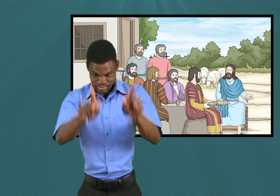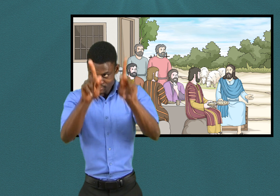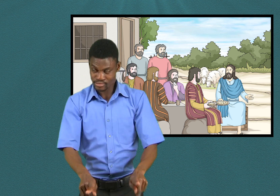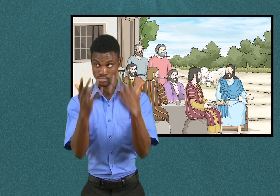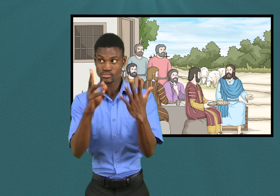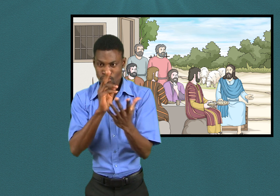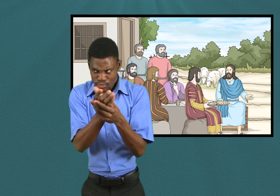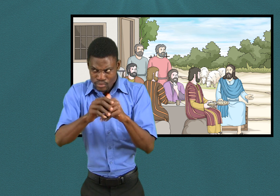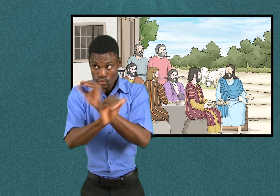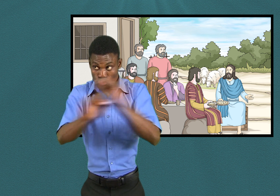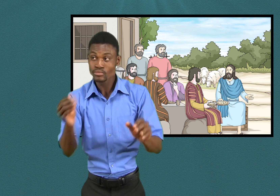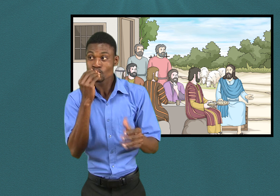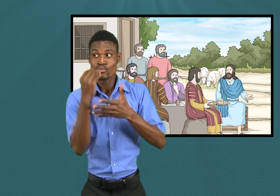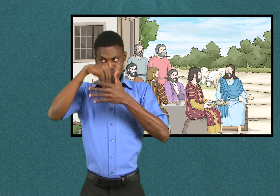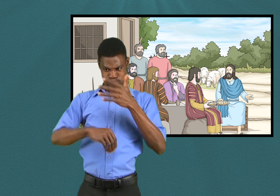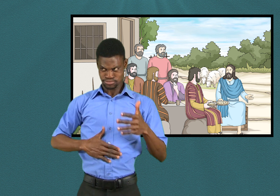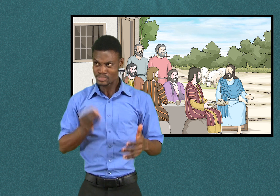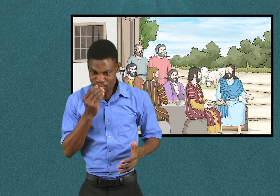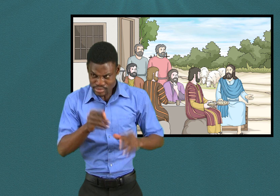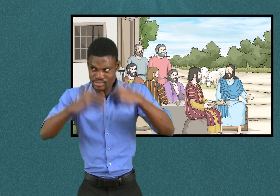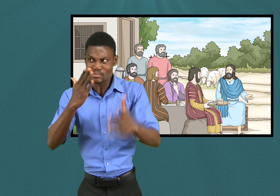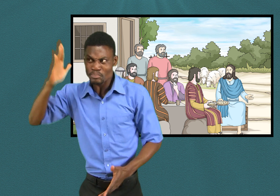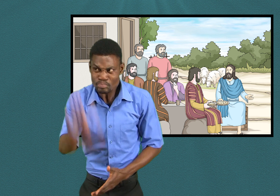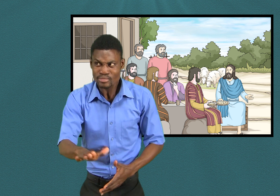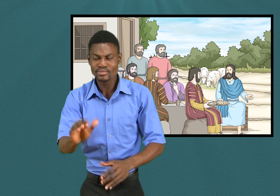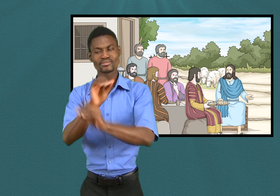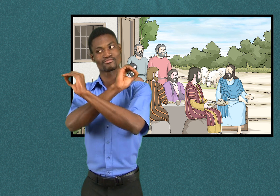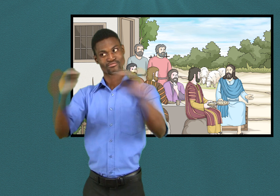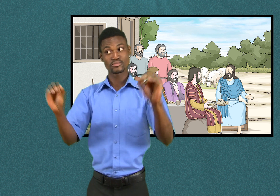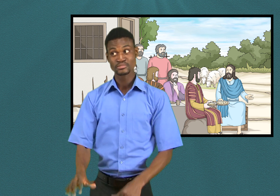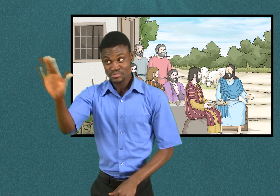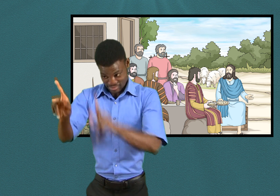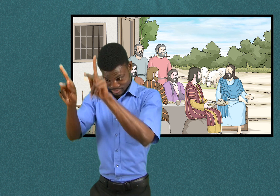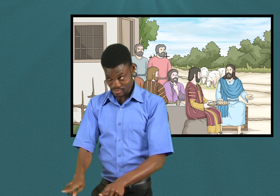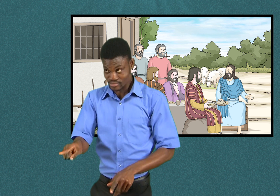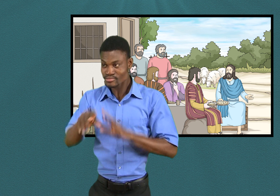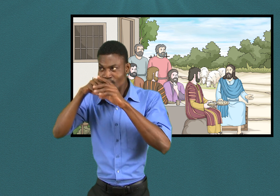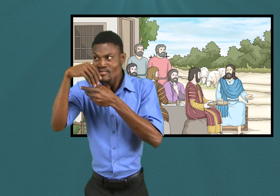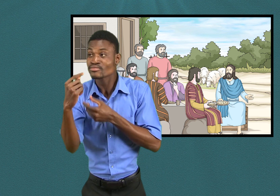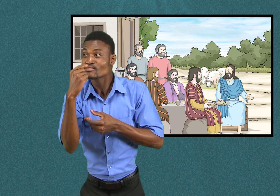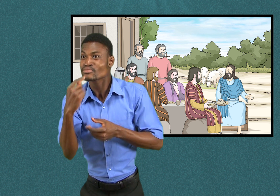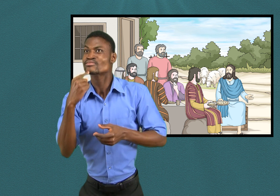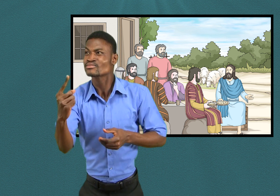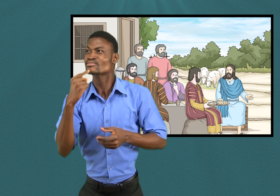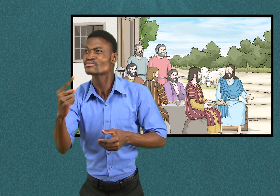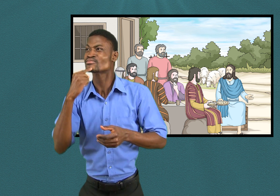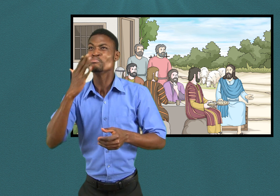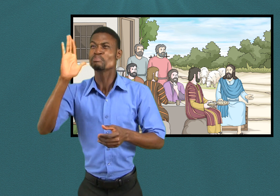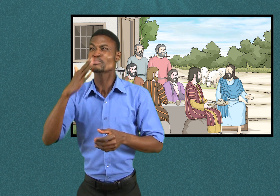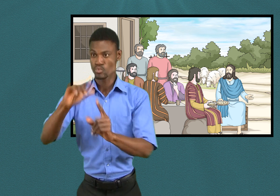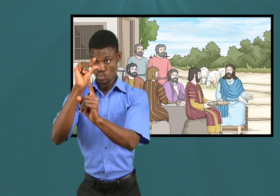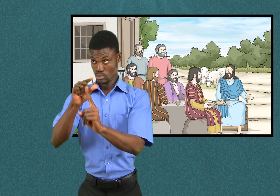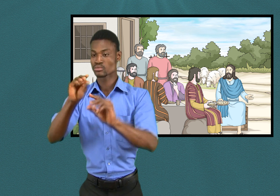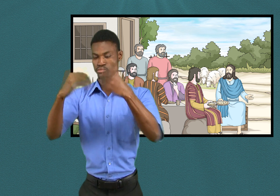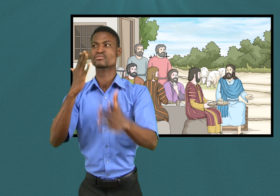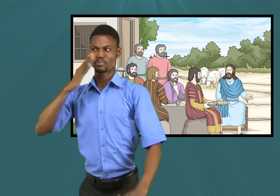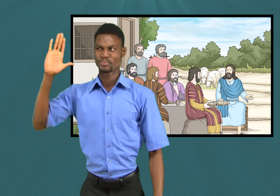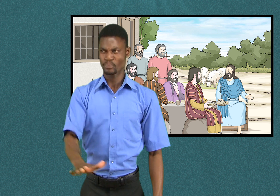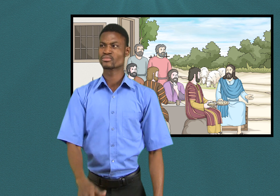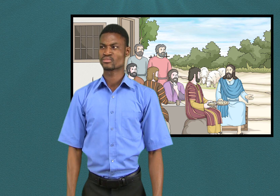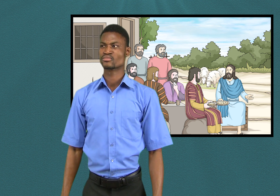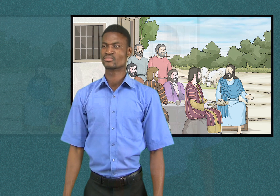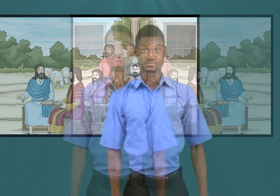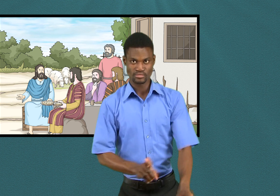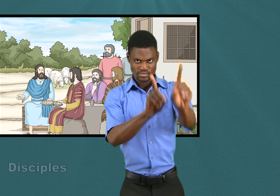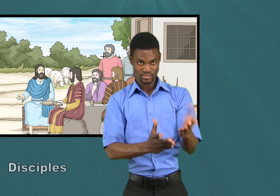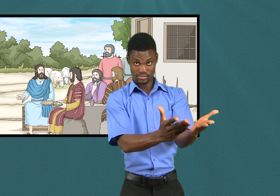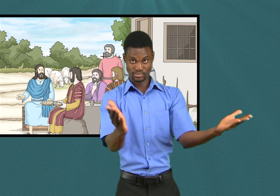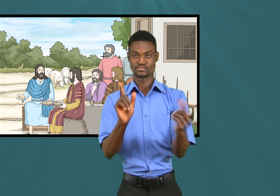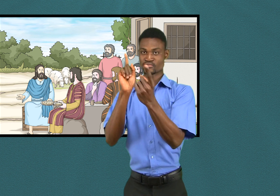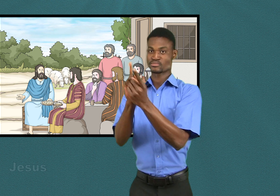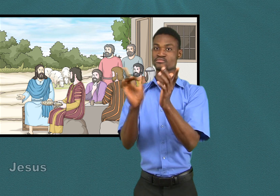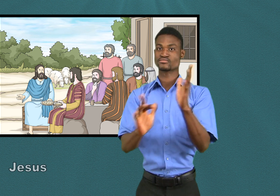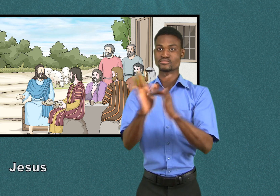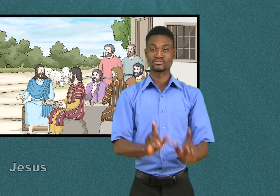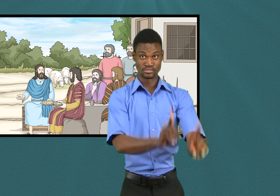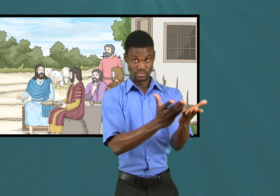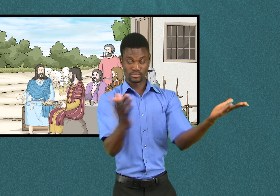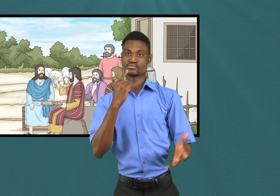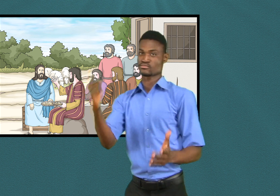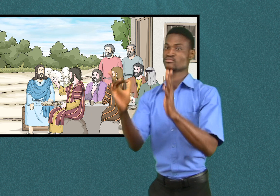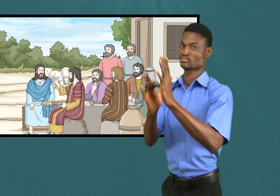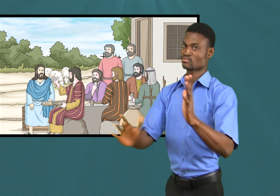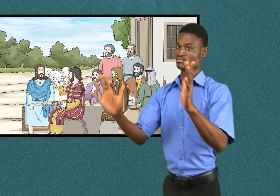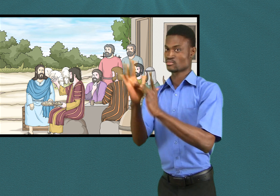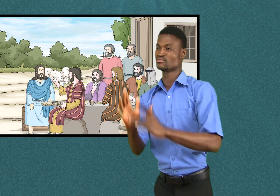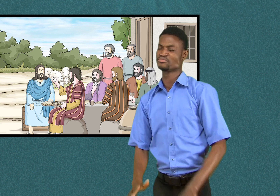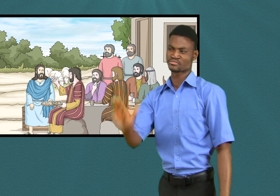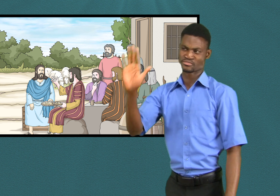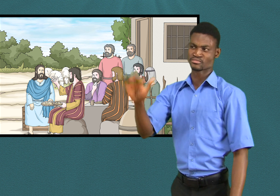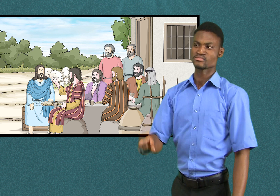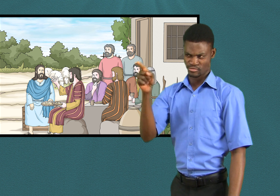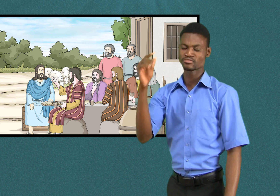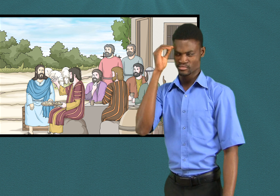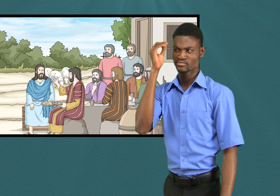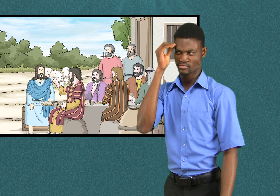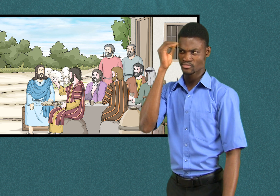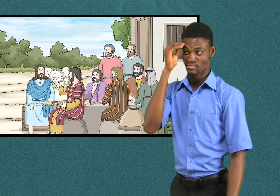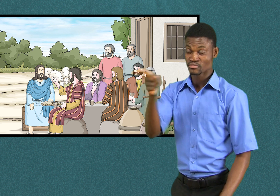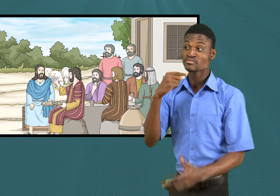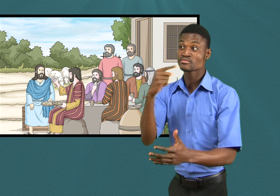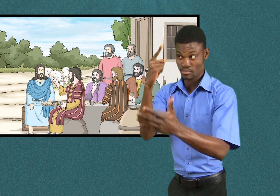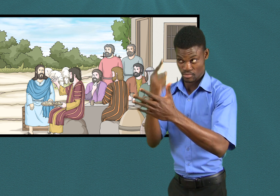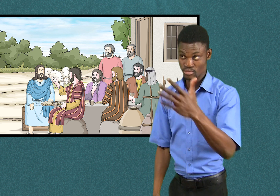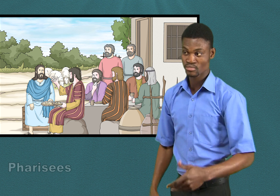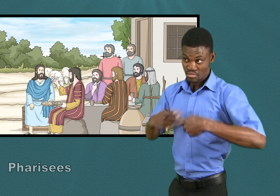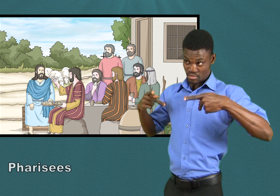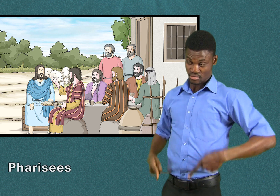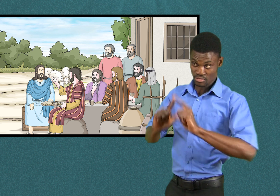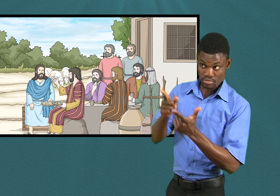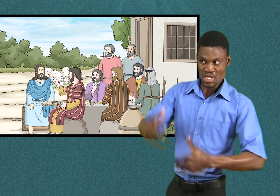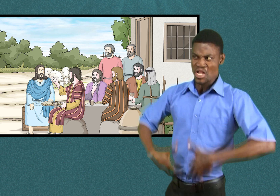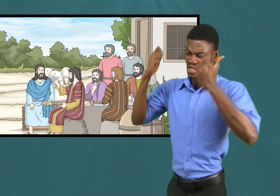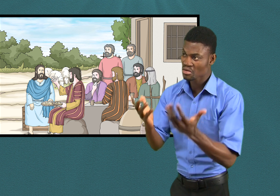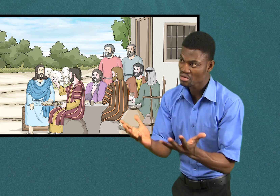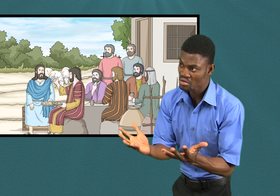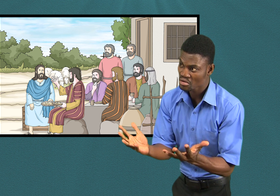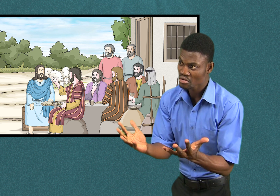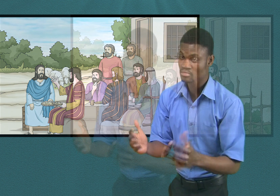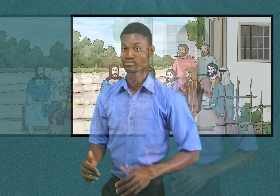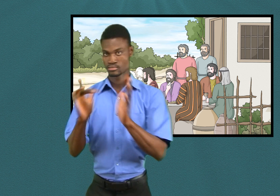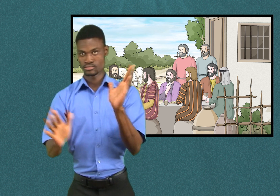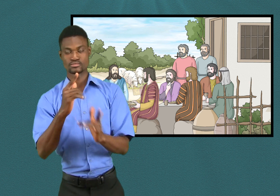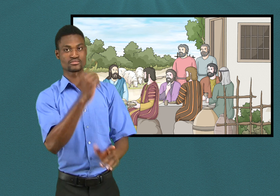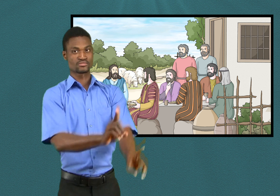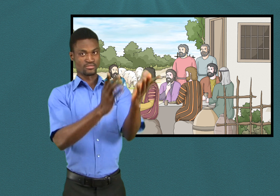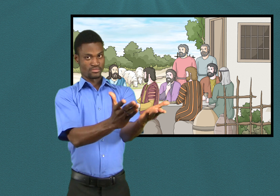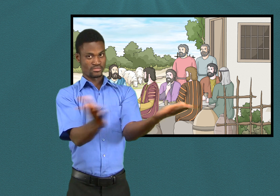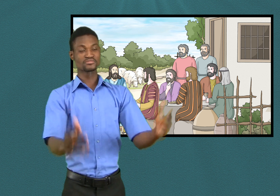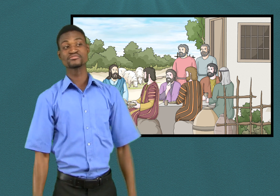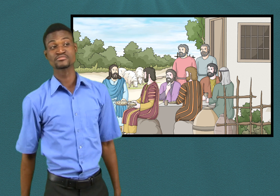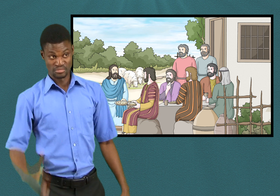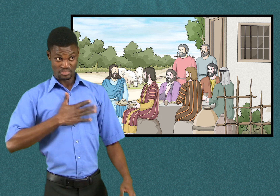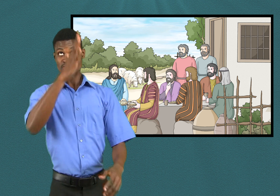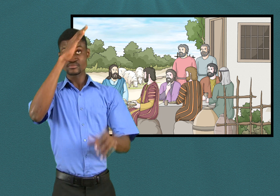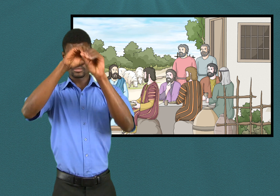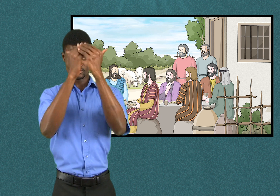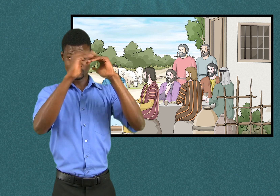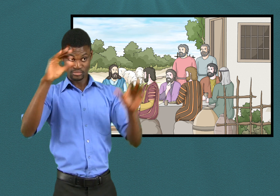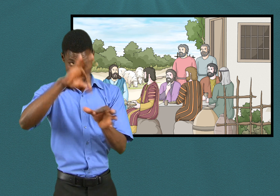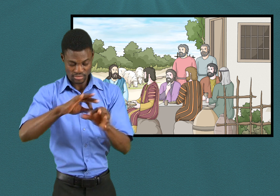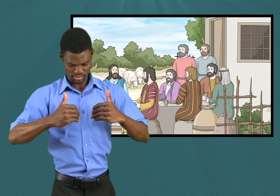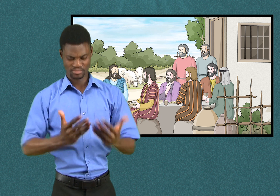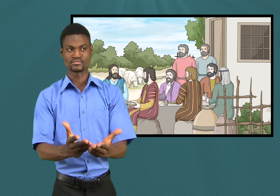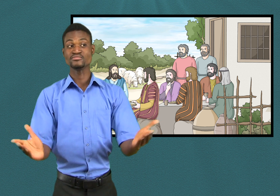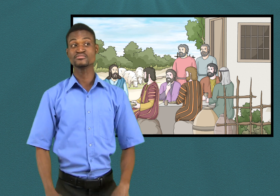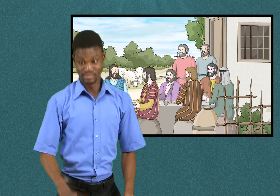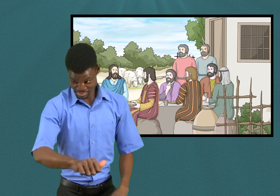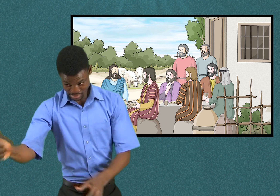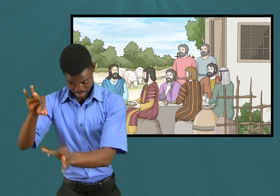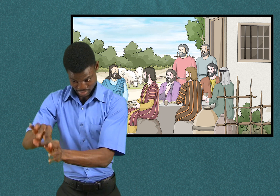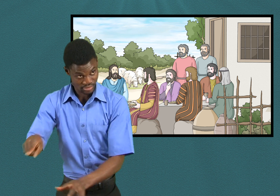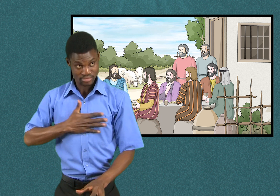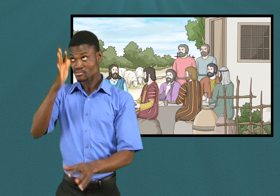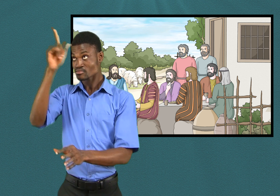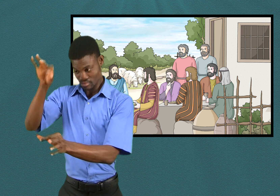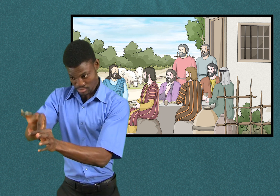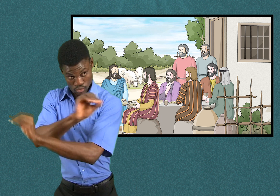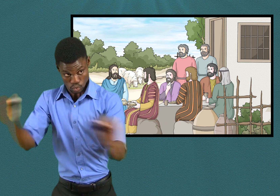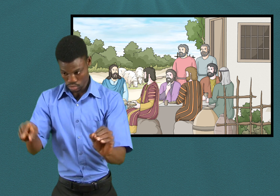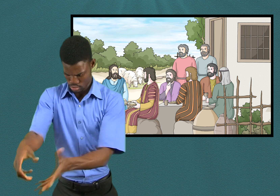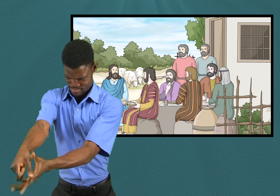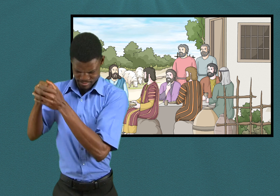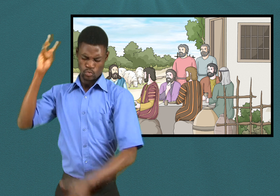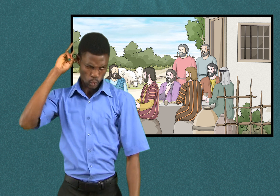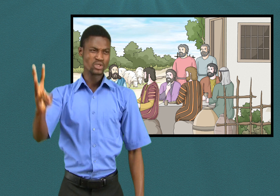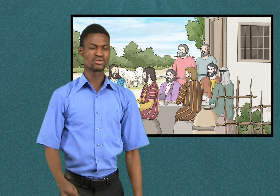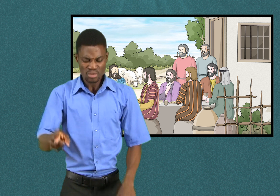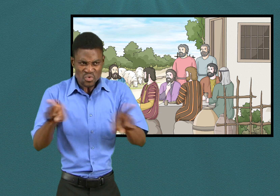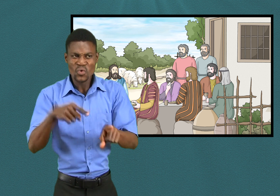A man is not defiled by what enters his mouth, but by what comes out of it.” Then the disciples came to Him and said, “Are You aware that the Pharisees were offended when they heard this?”